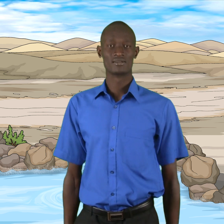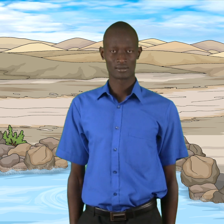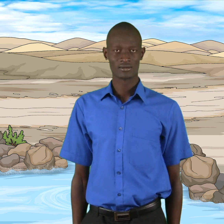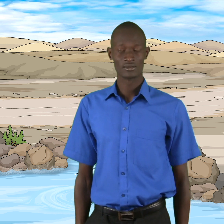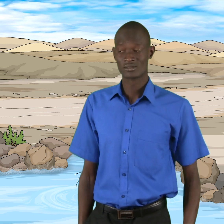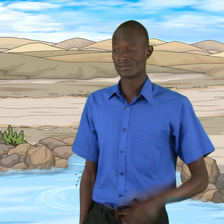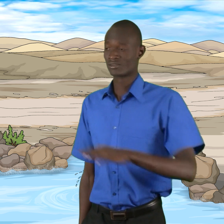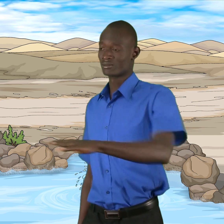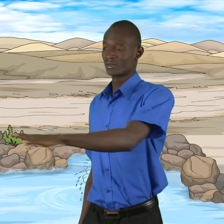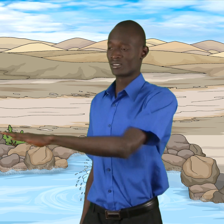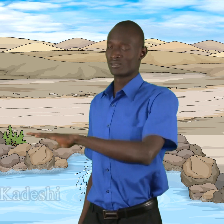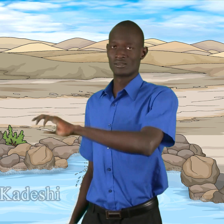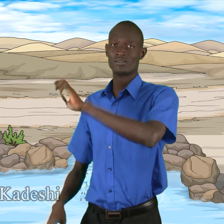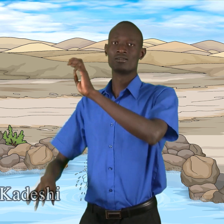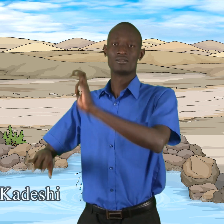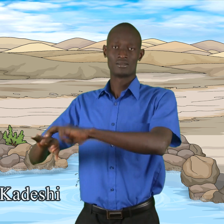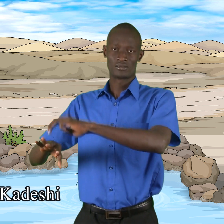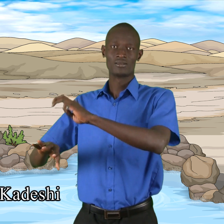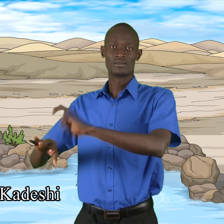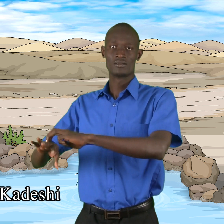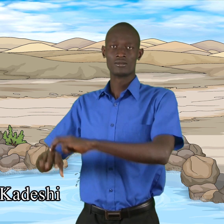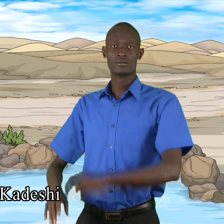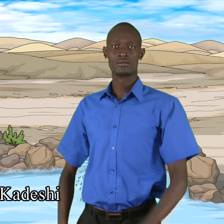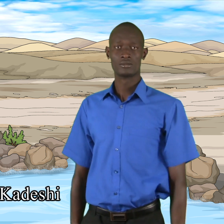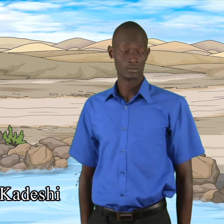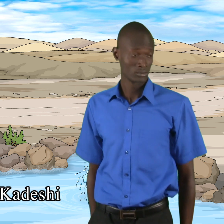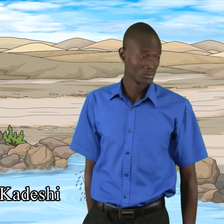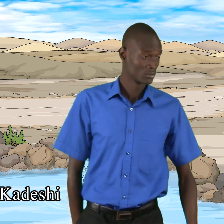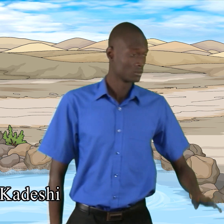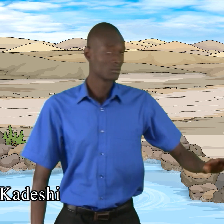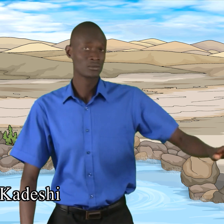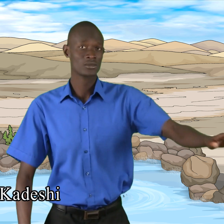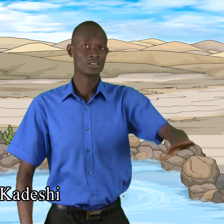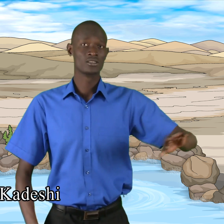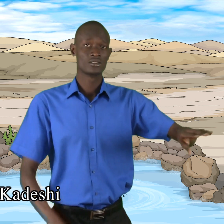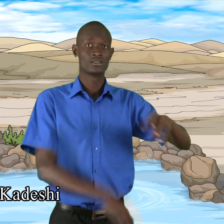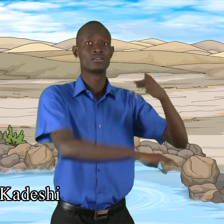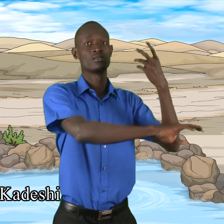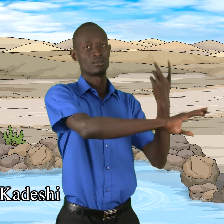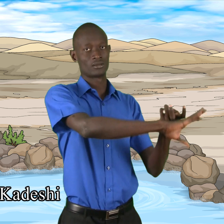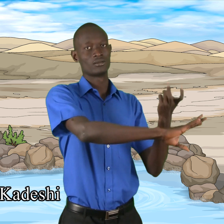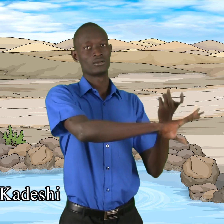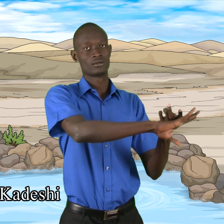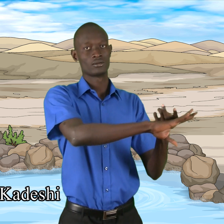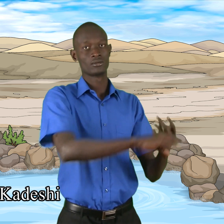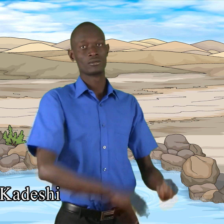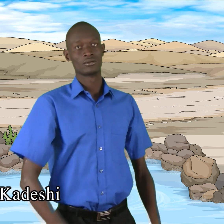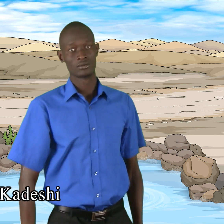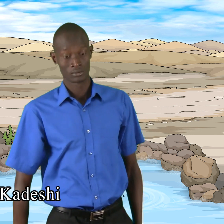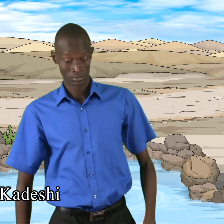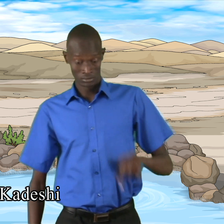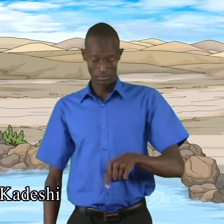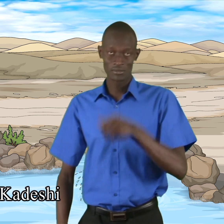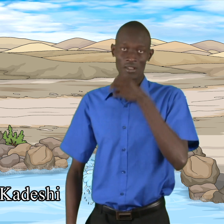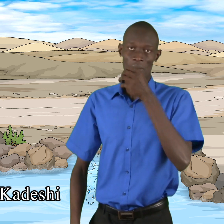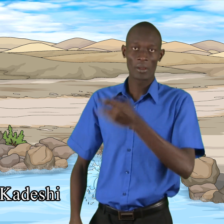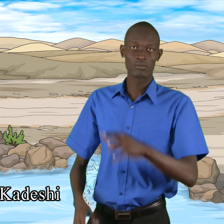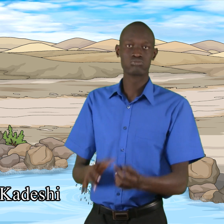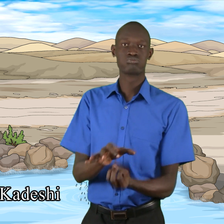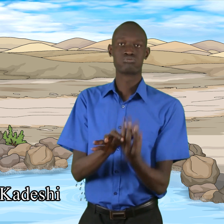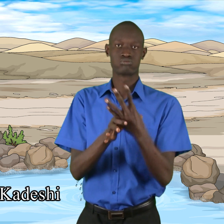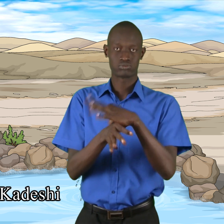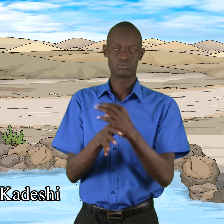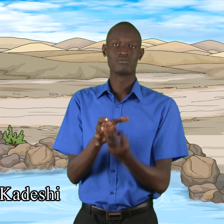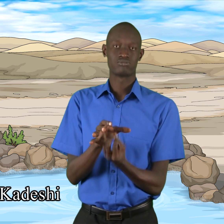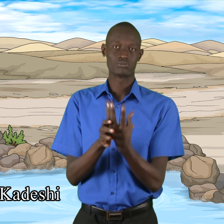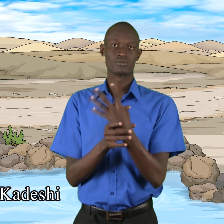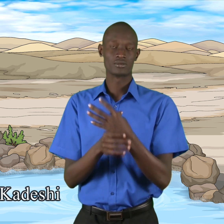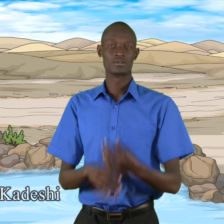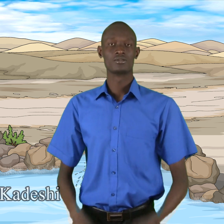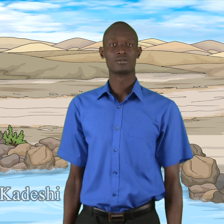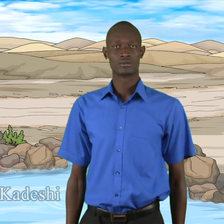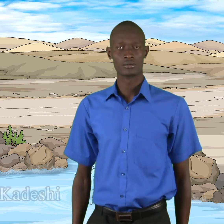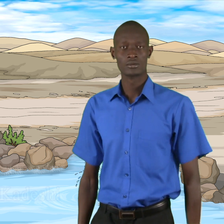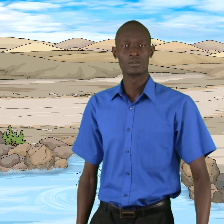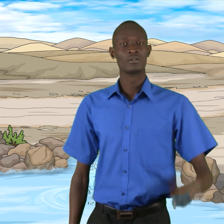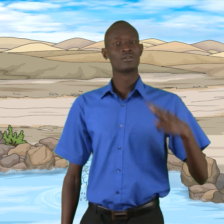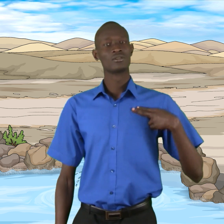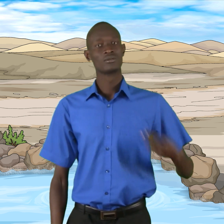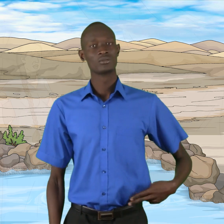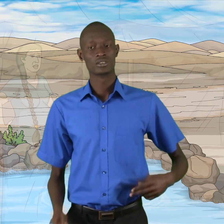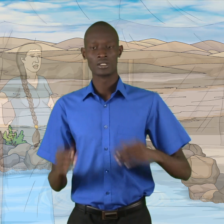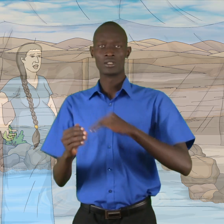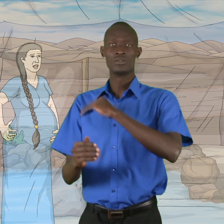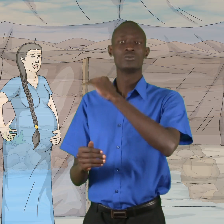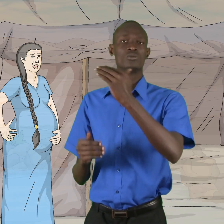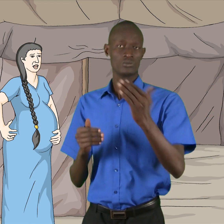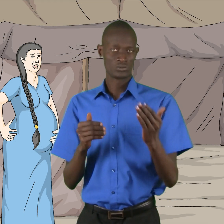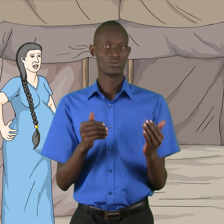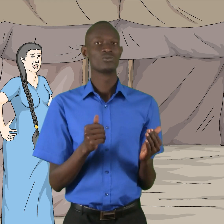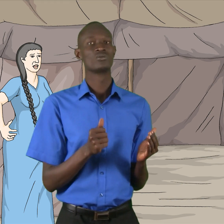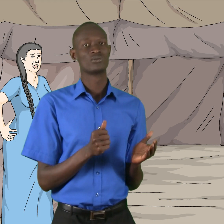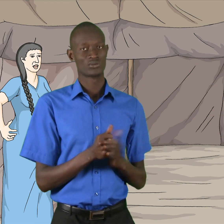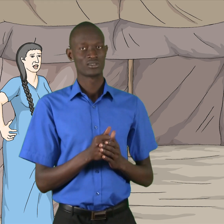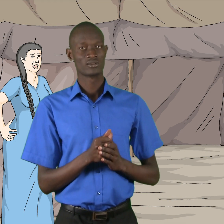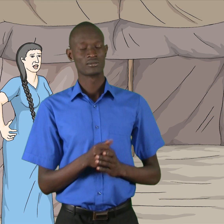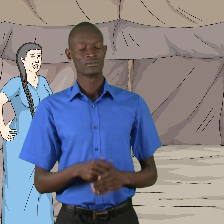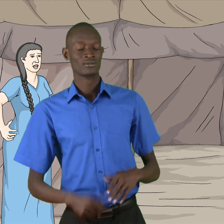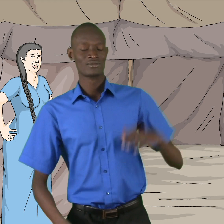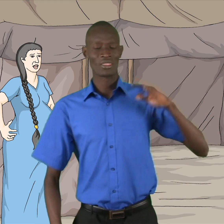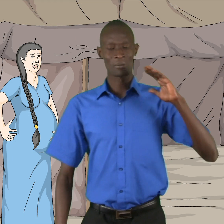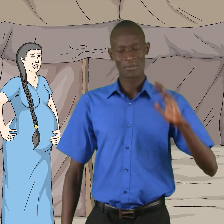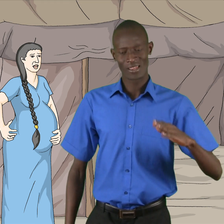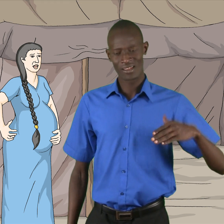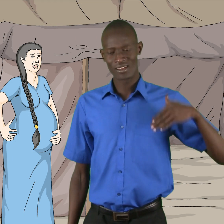It is located between Kadesh and Bered.